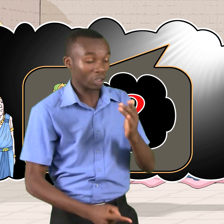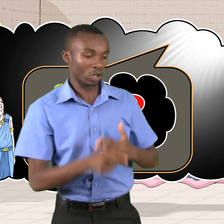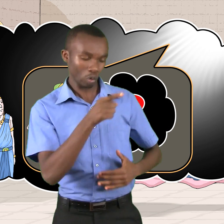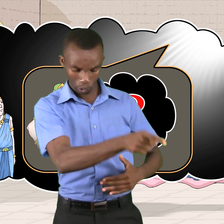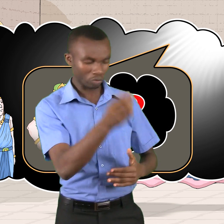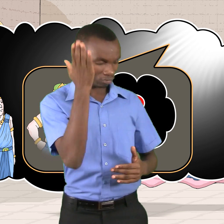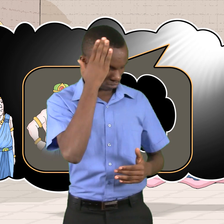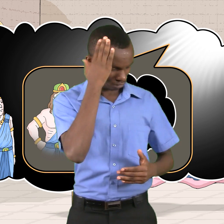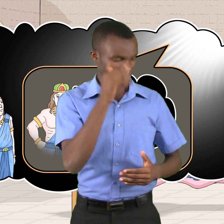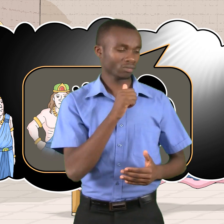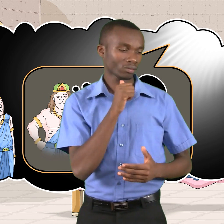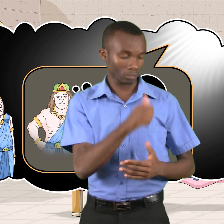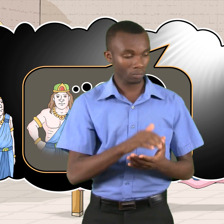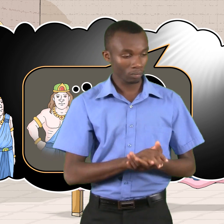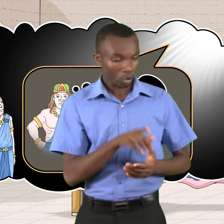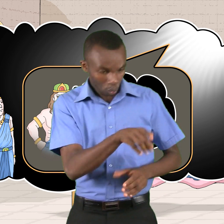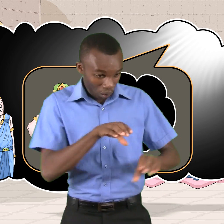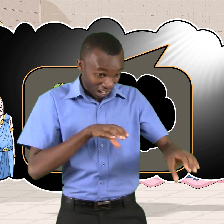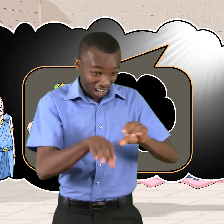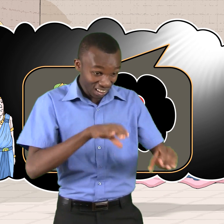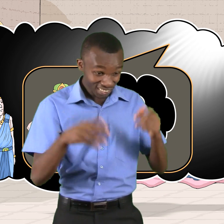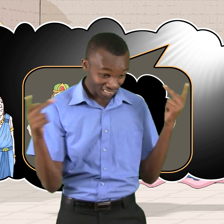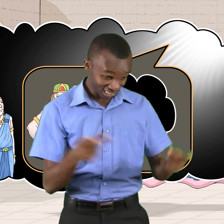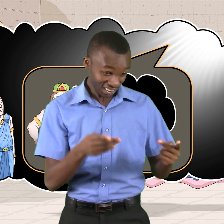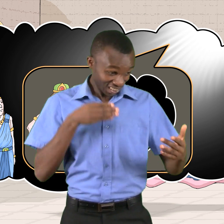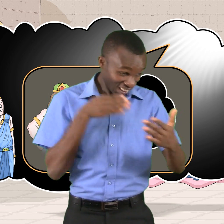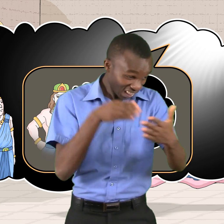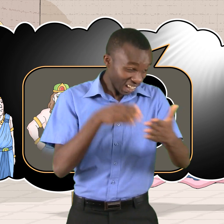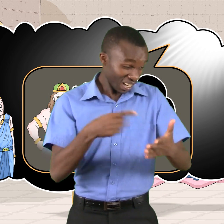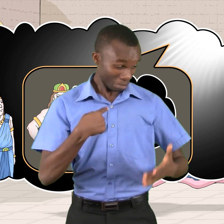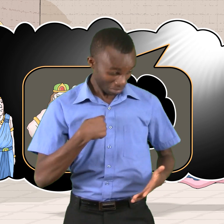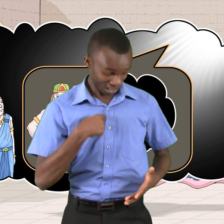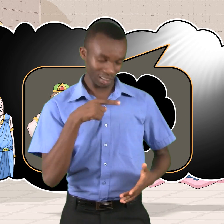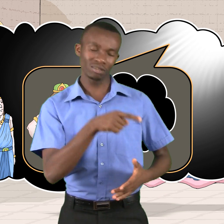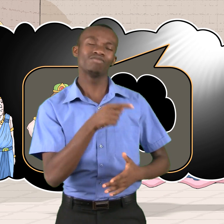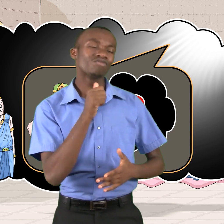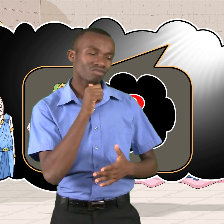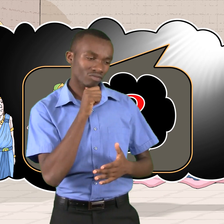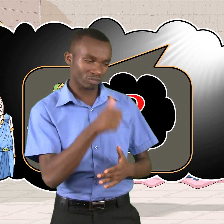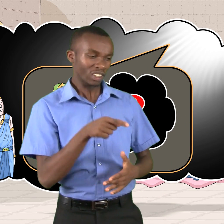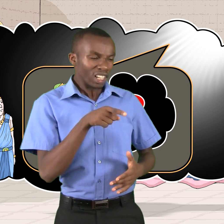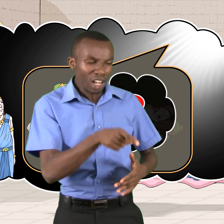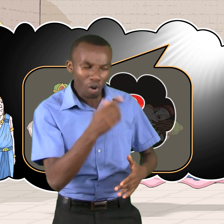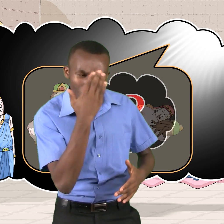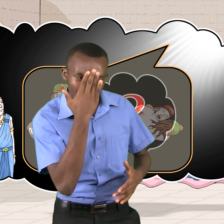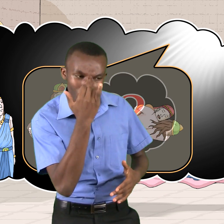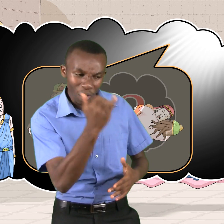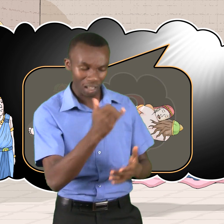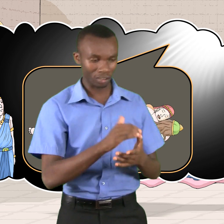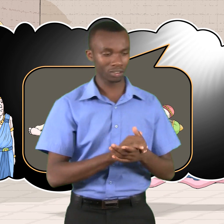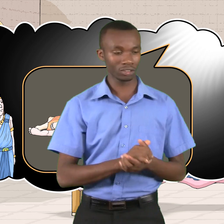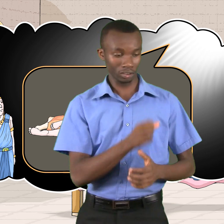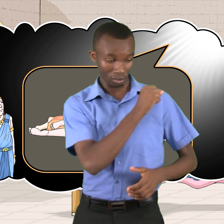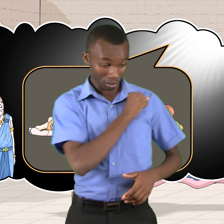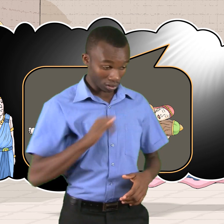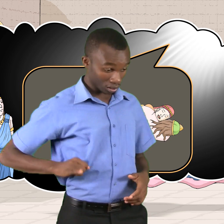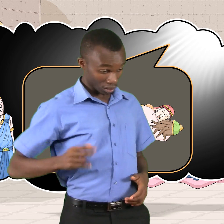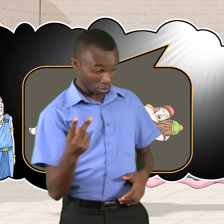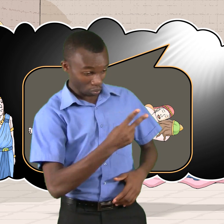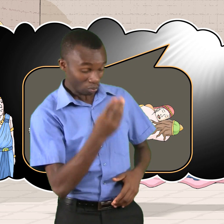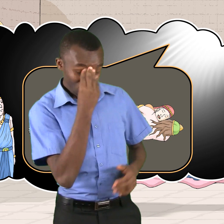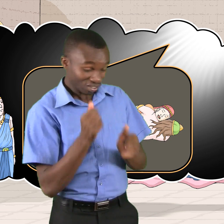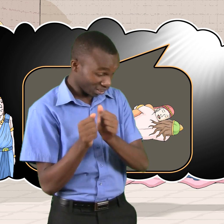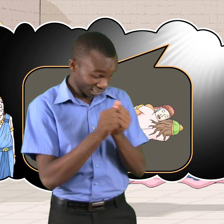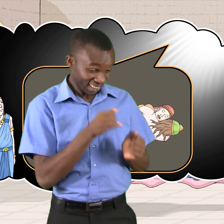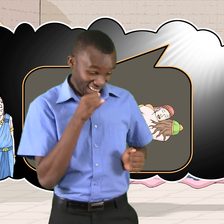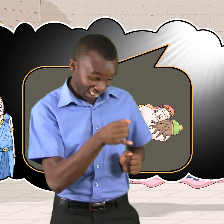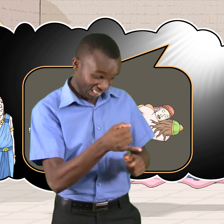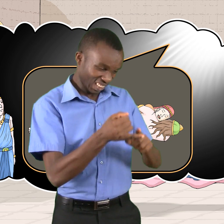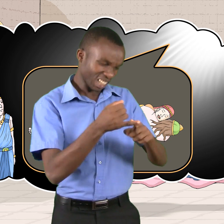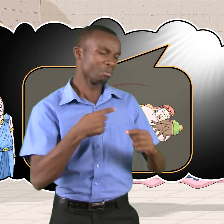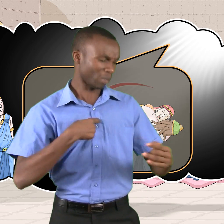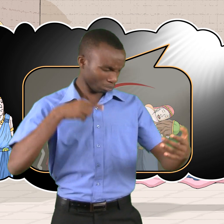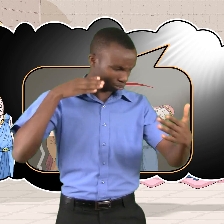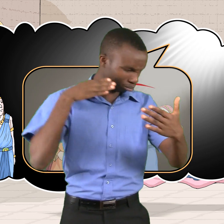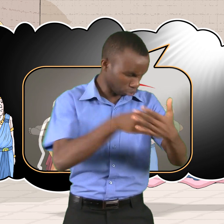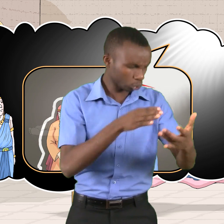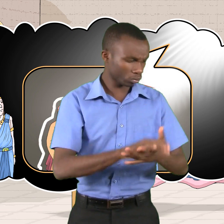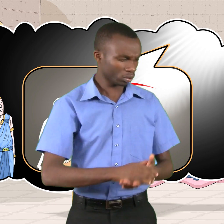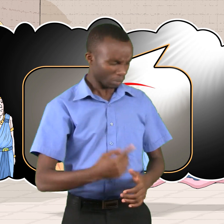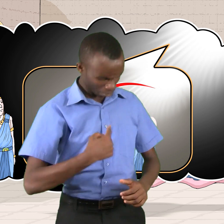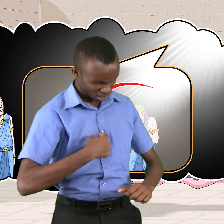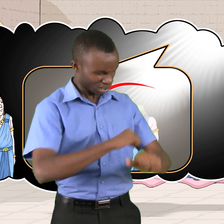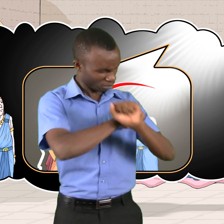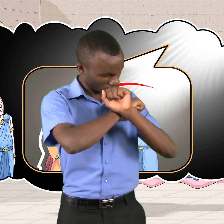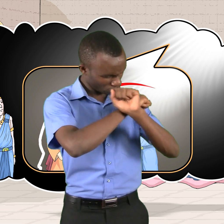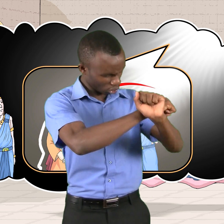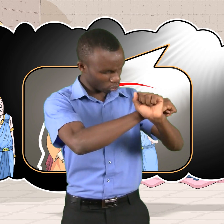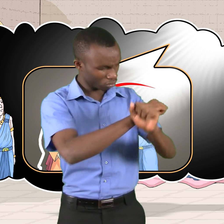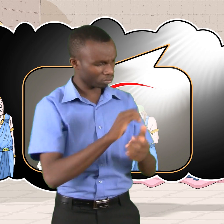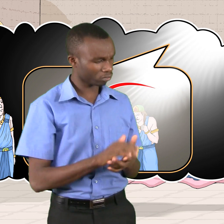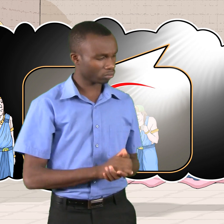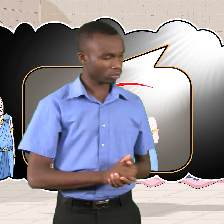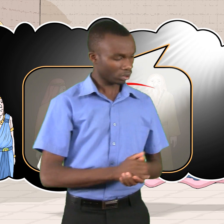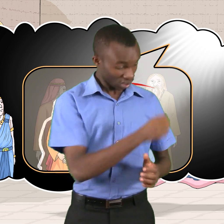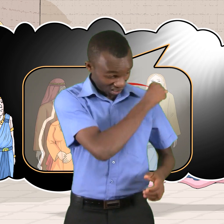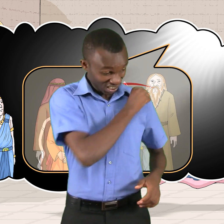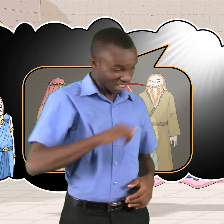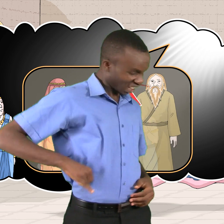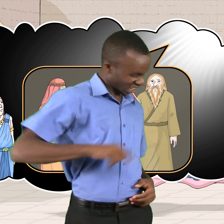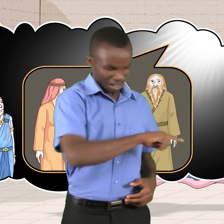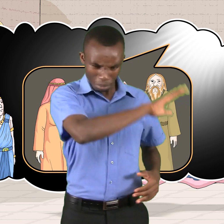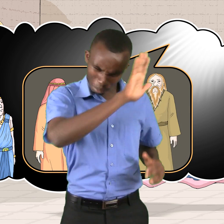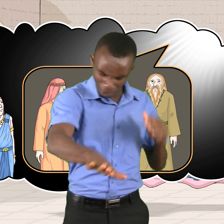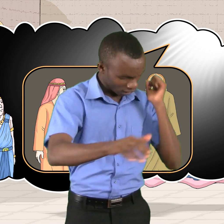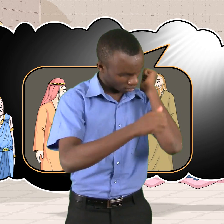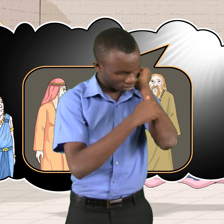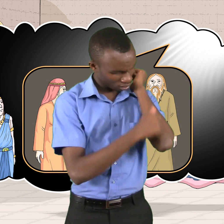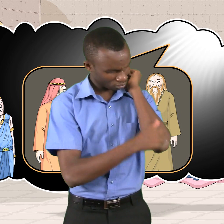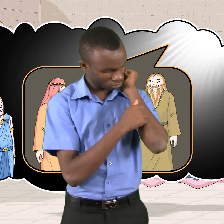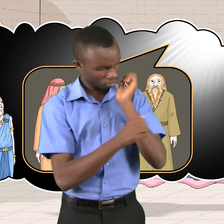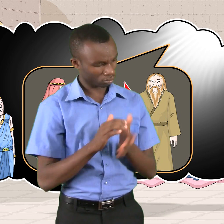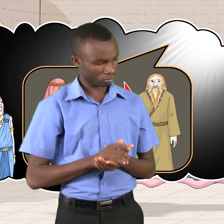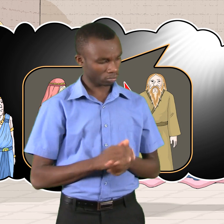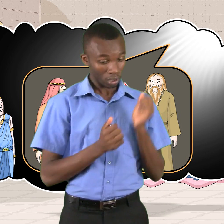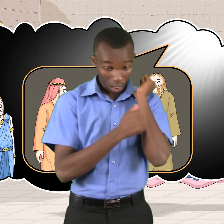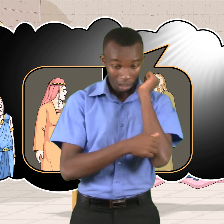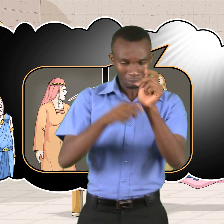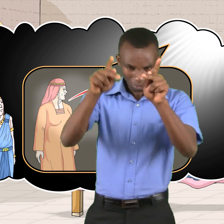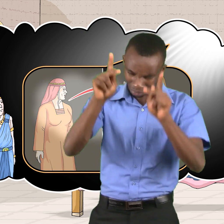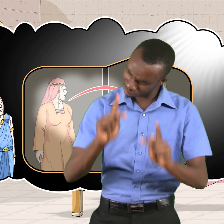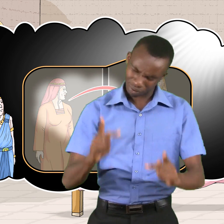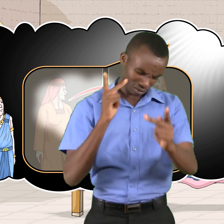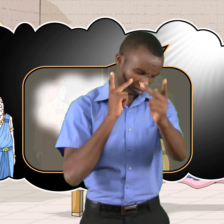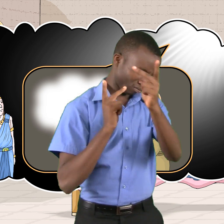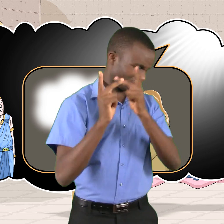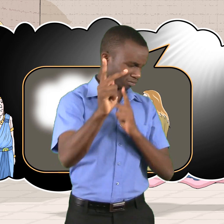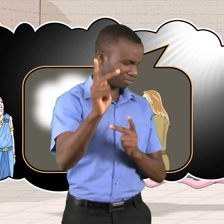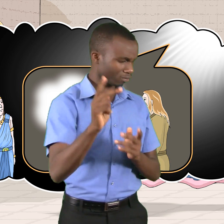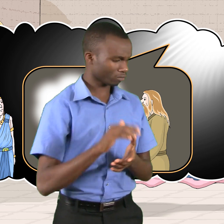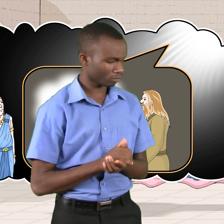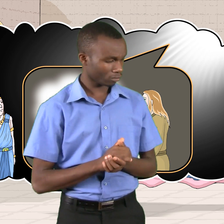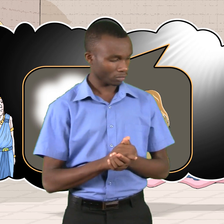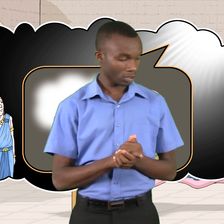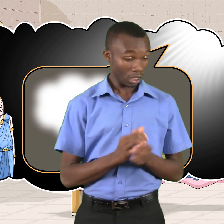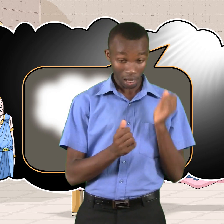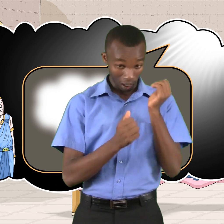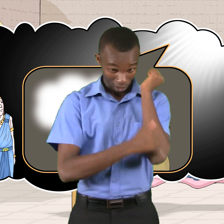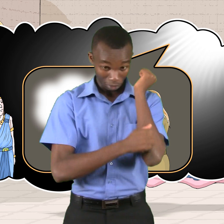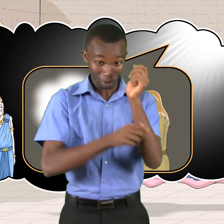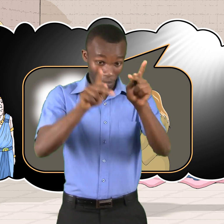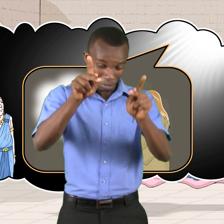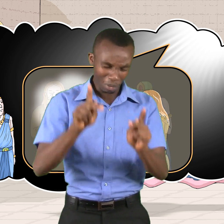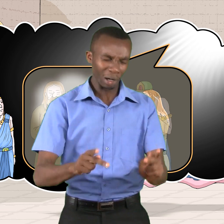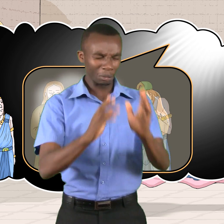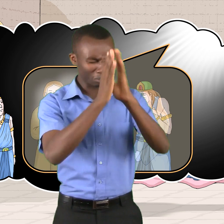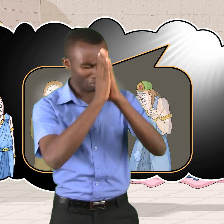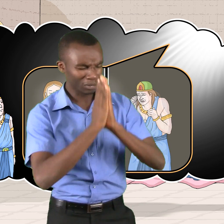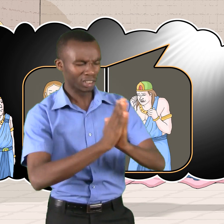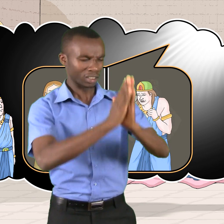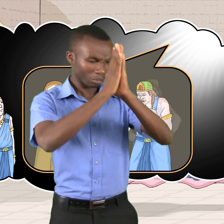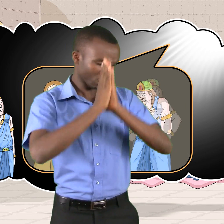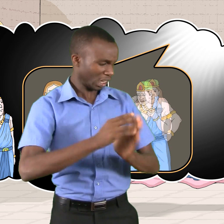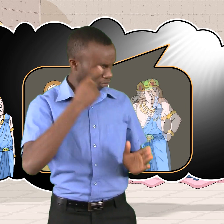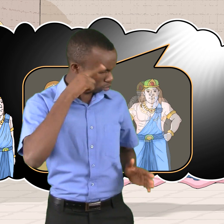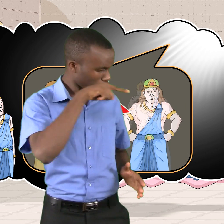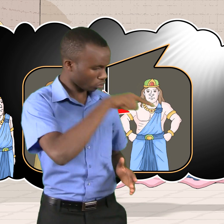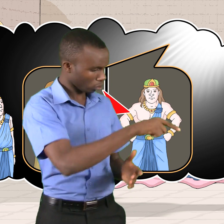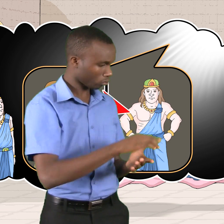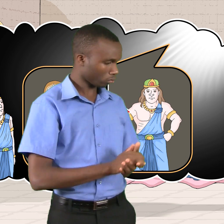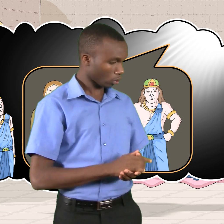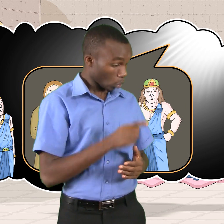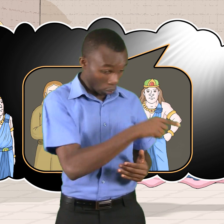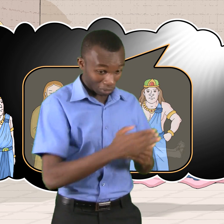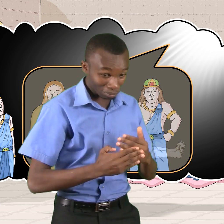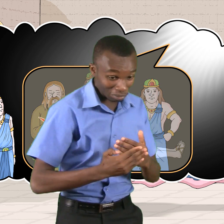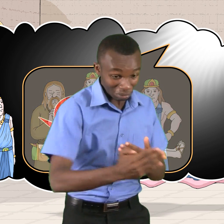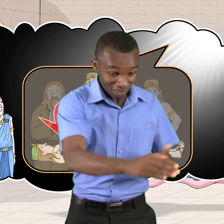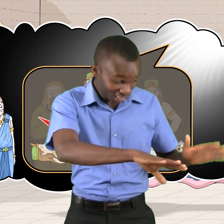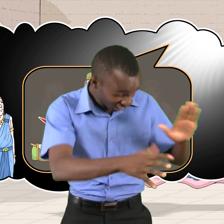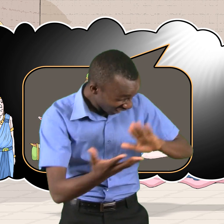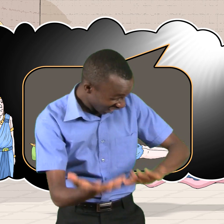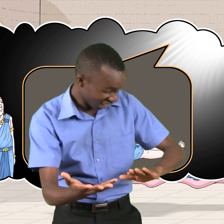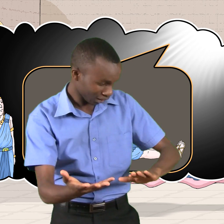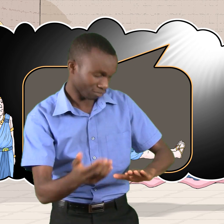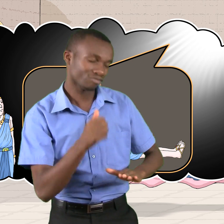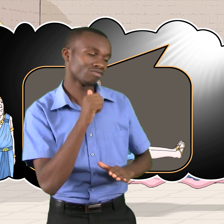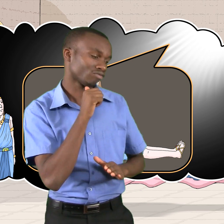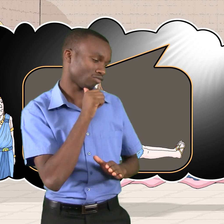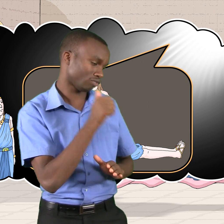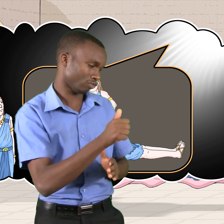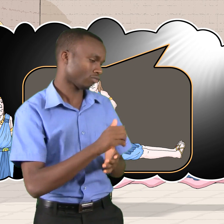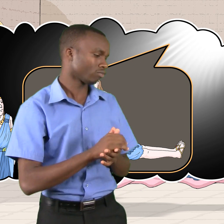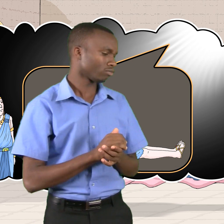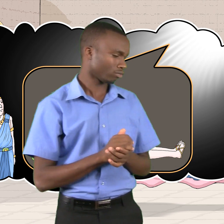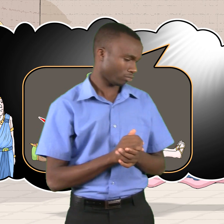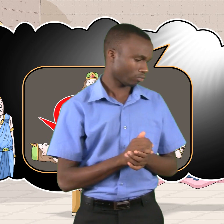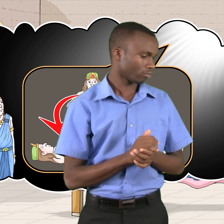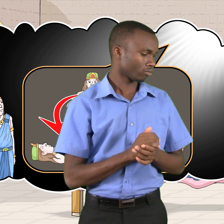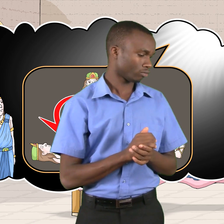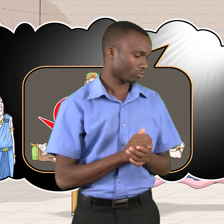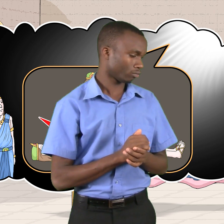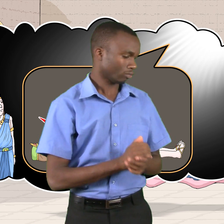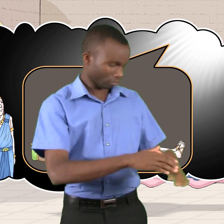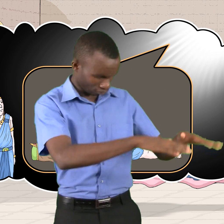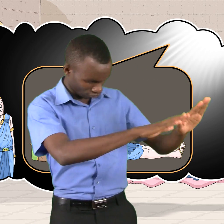Then God said to Abimelech in the dream, “Yes, I know that you did this with a clear conscience, and so I have kept you from sinning against Me.